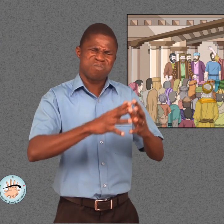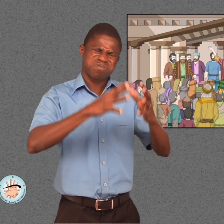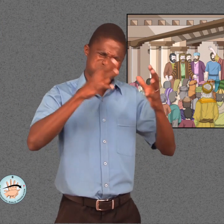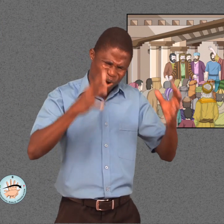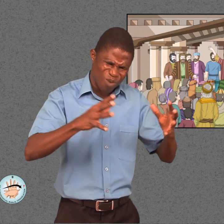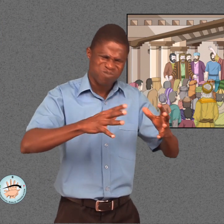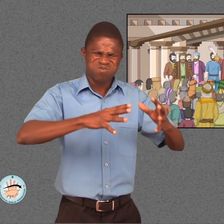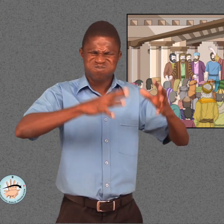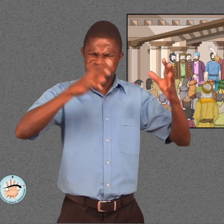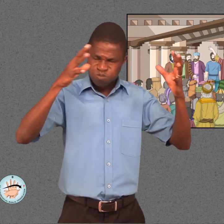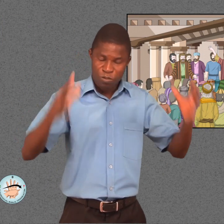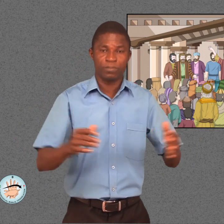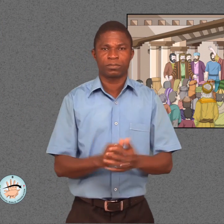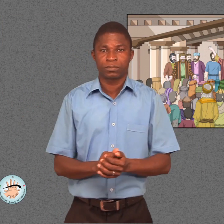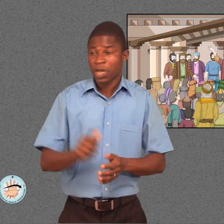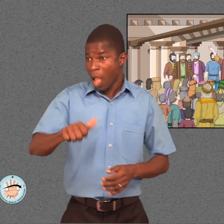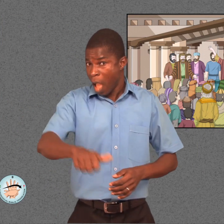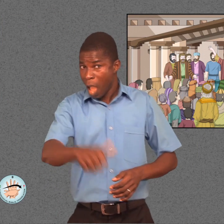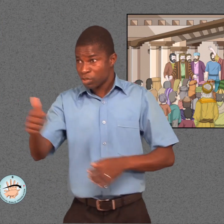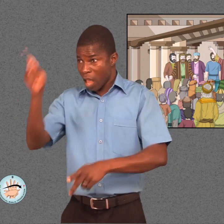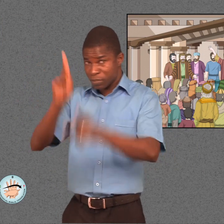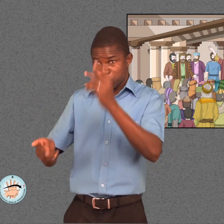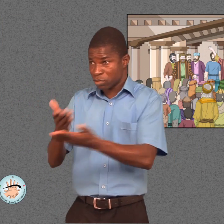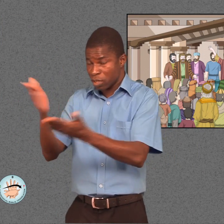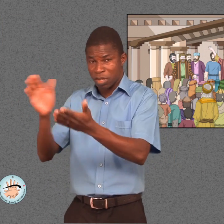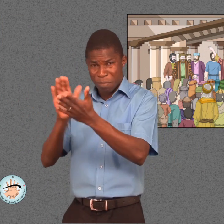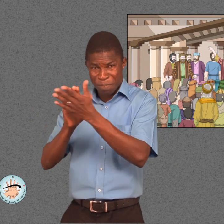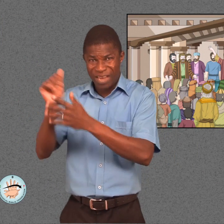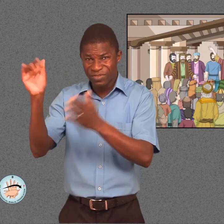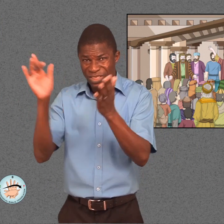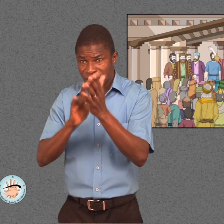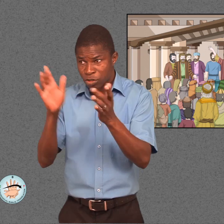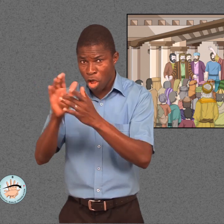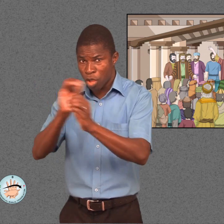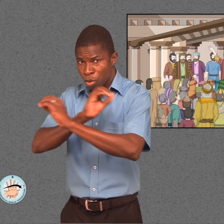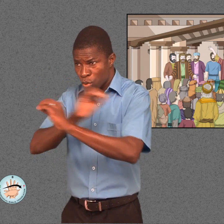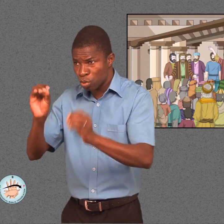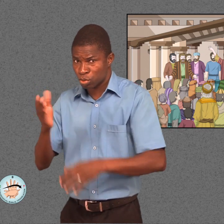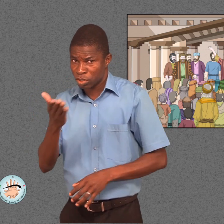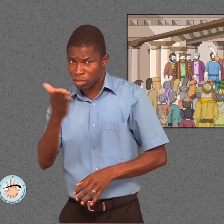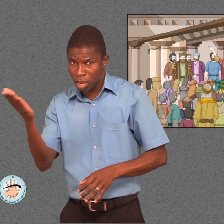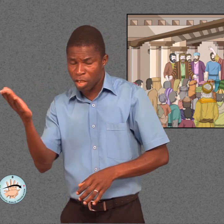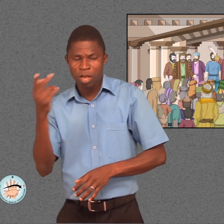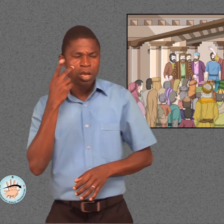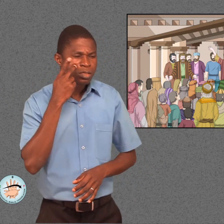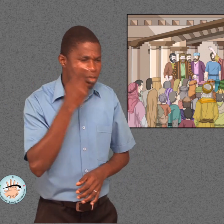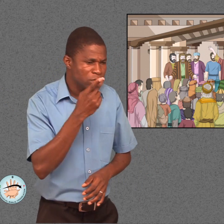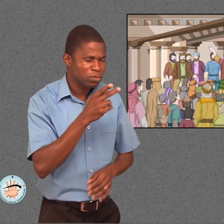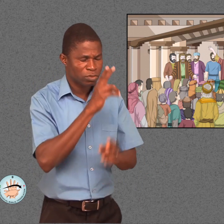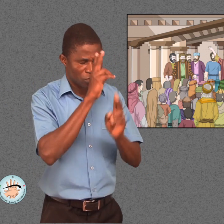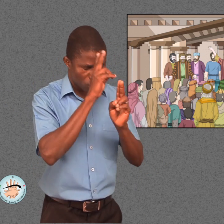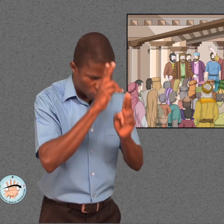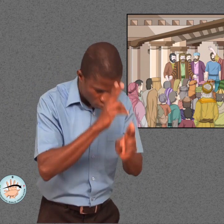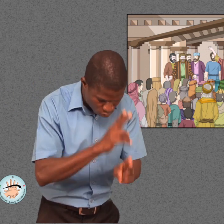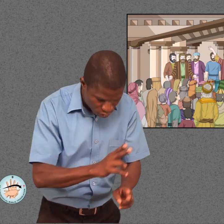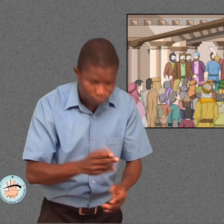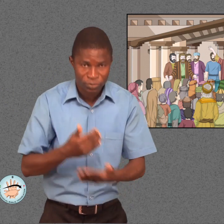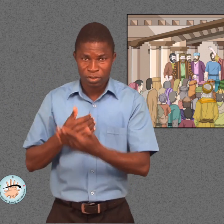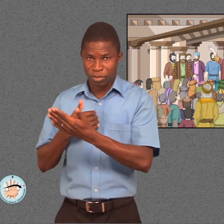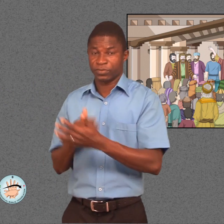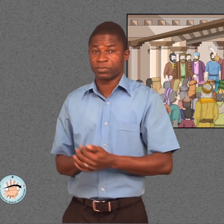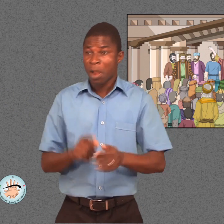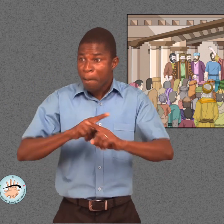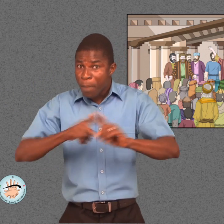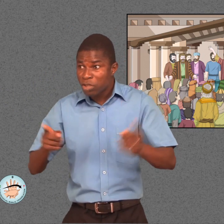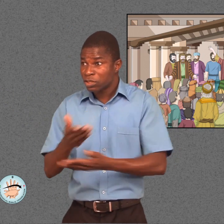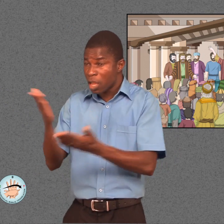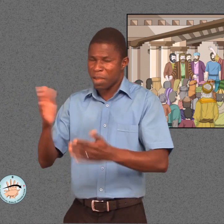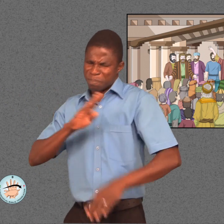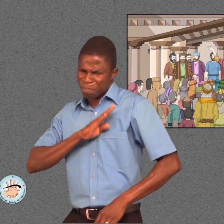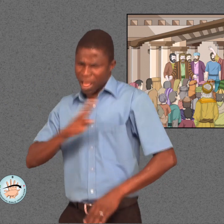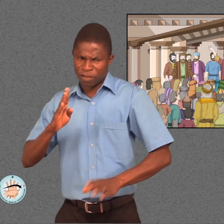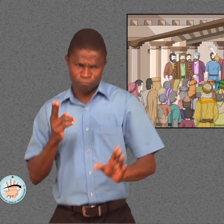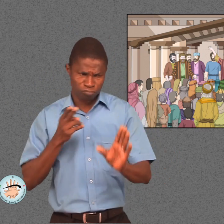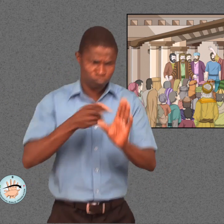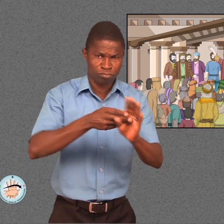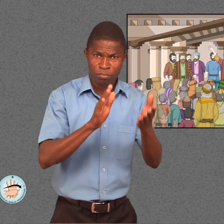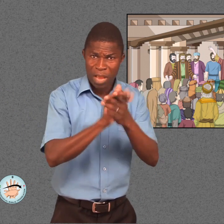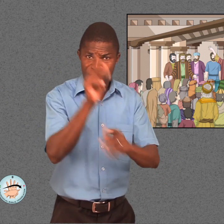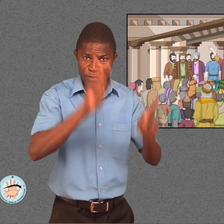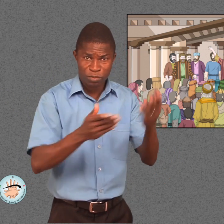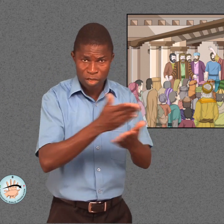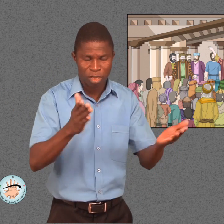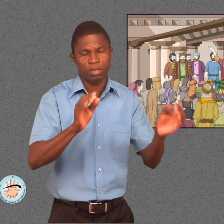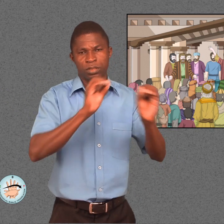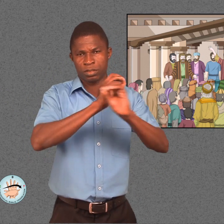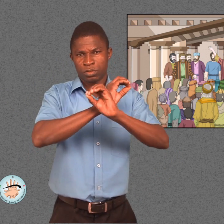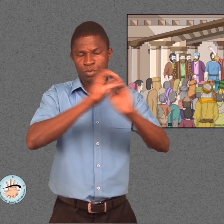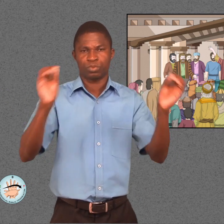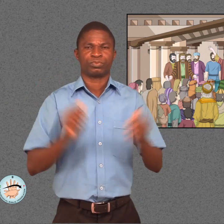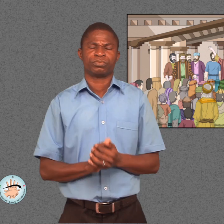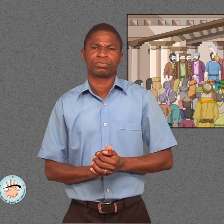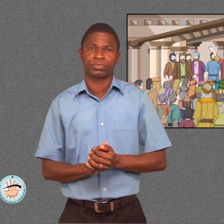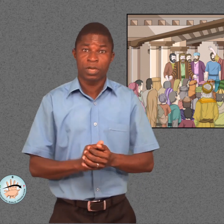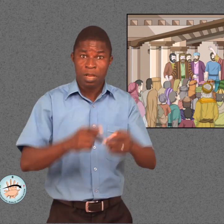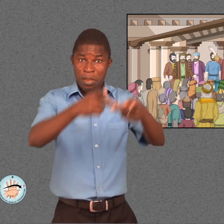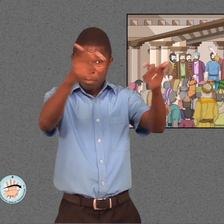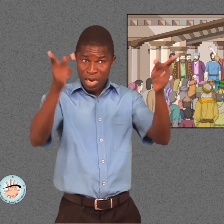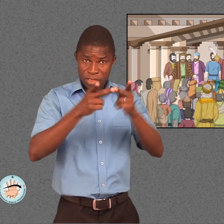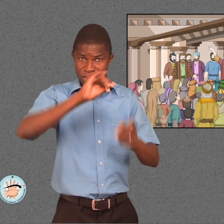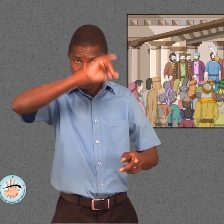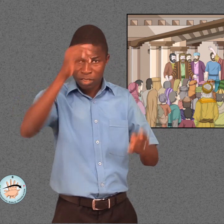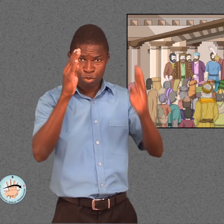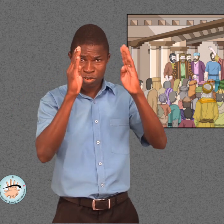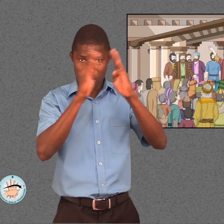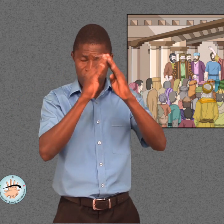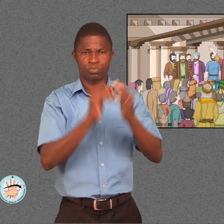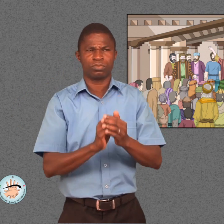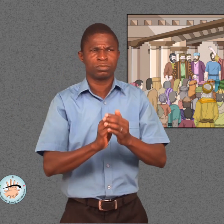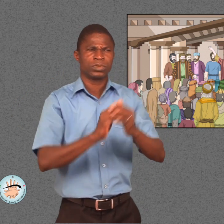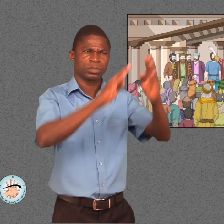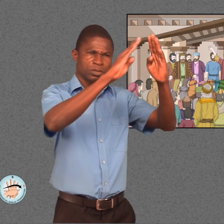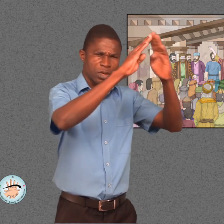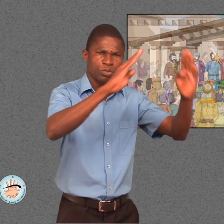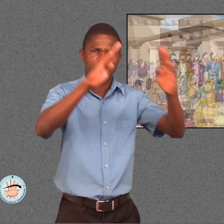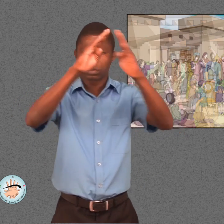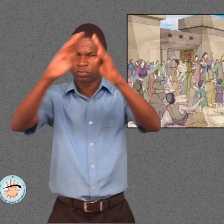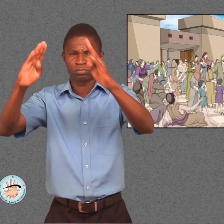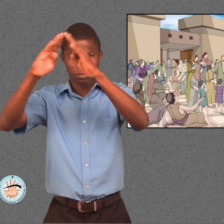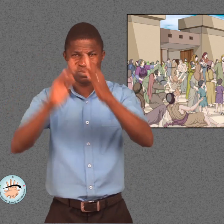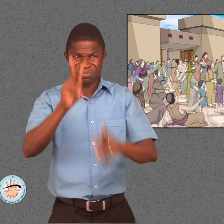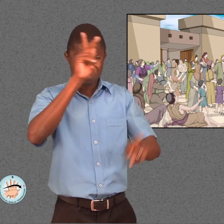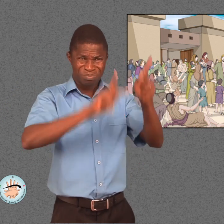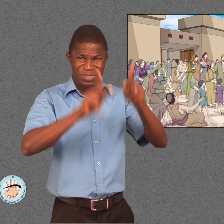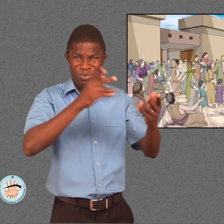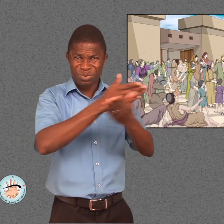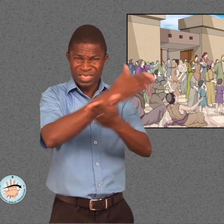Yet more and more believers were brought to the Lord—large numbers of both men and women.